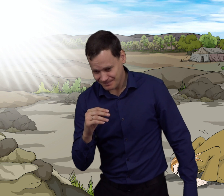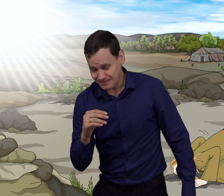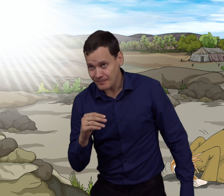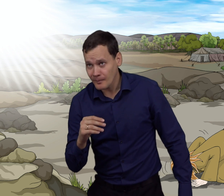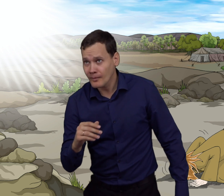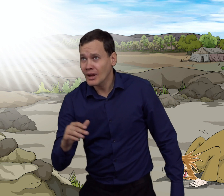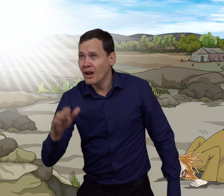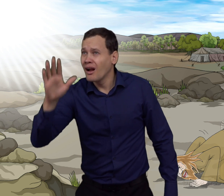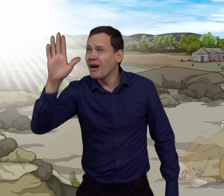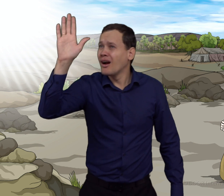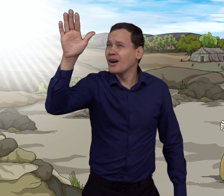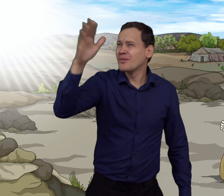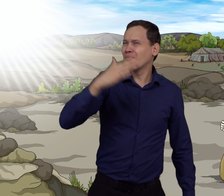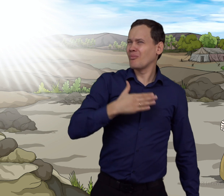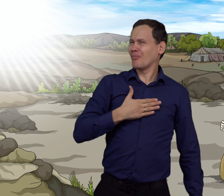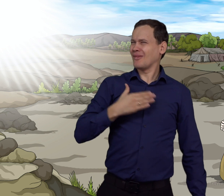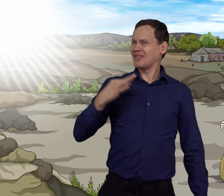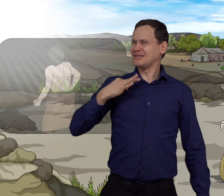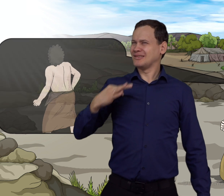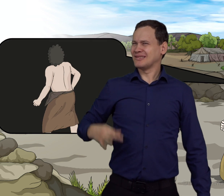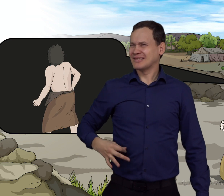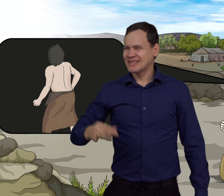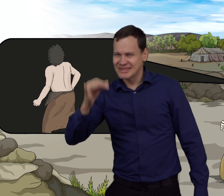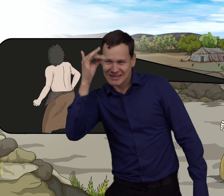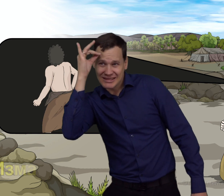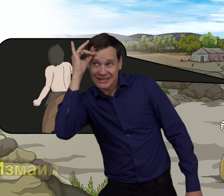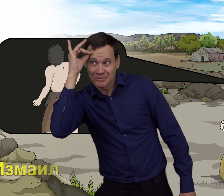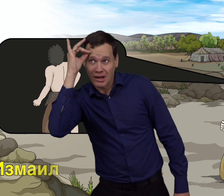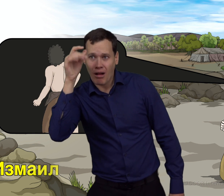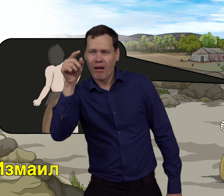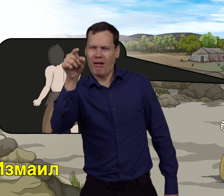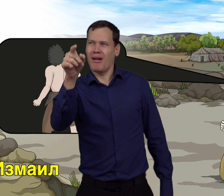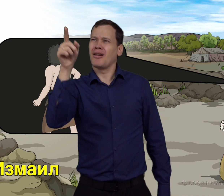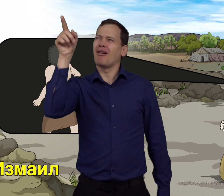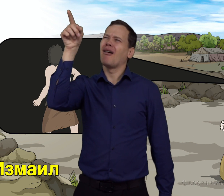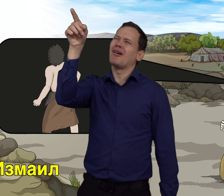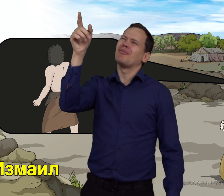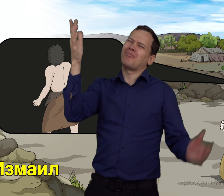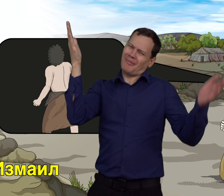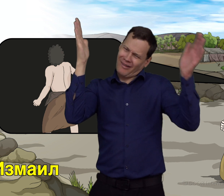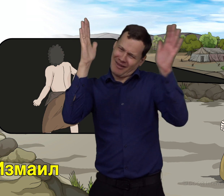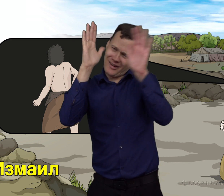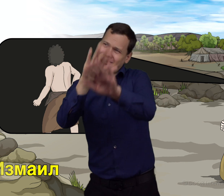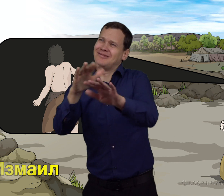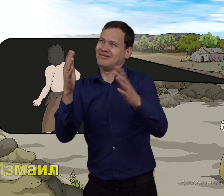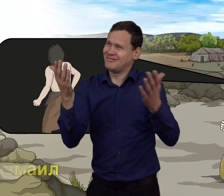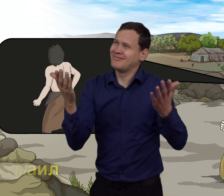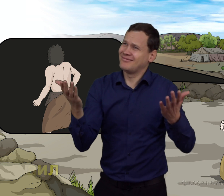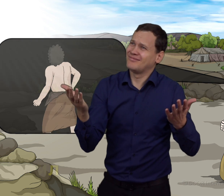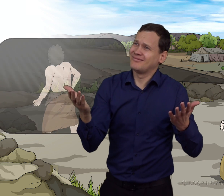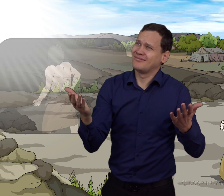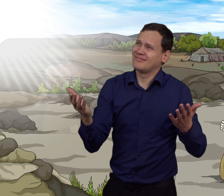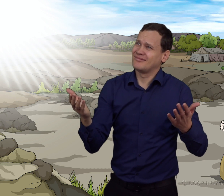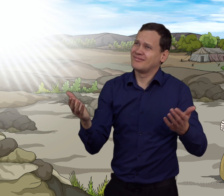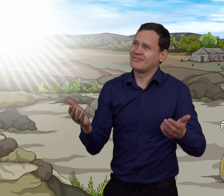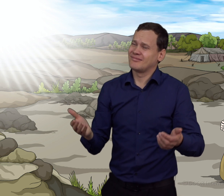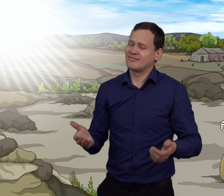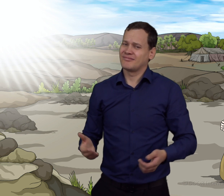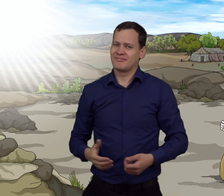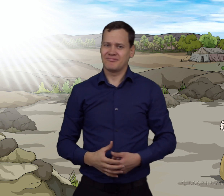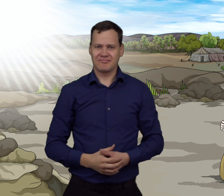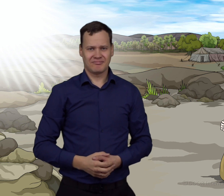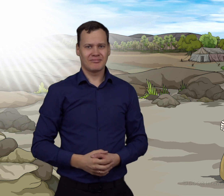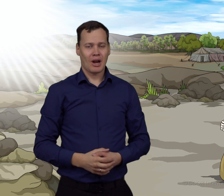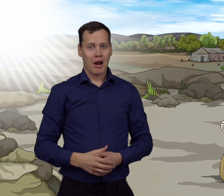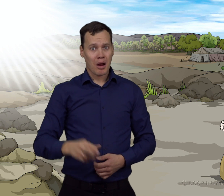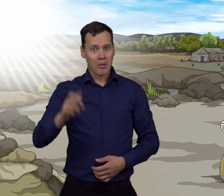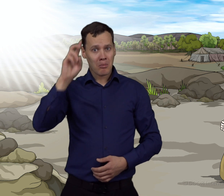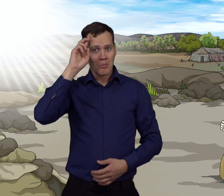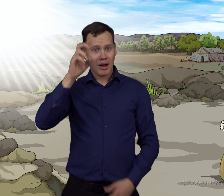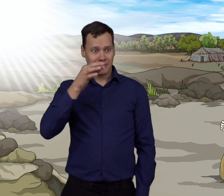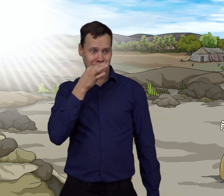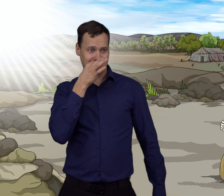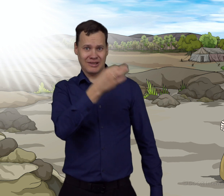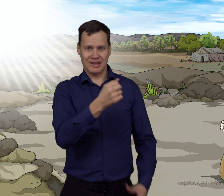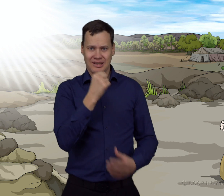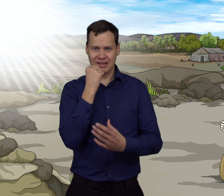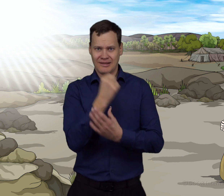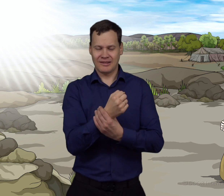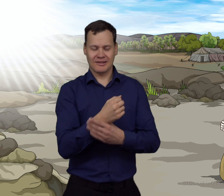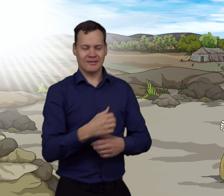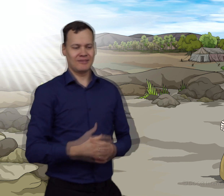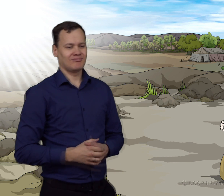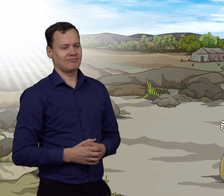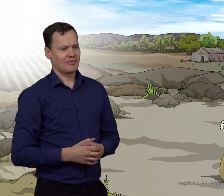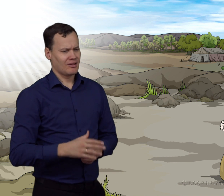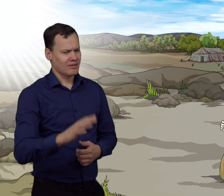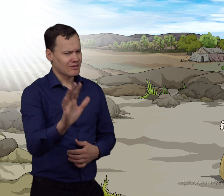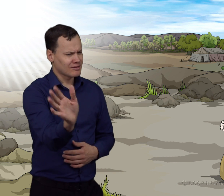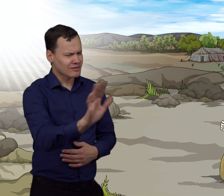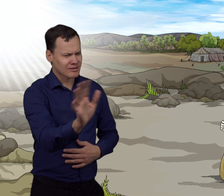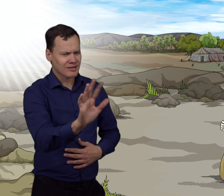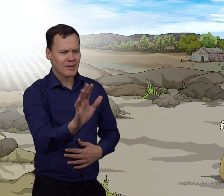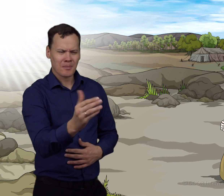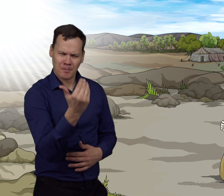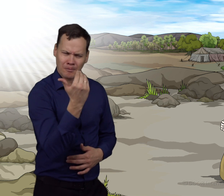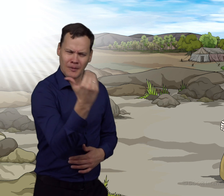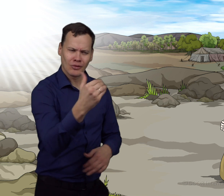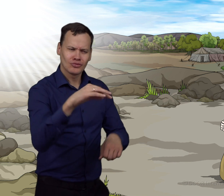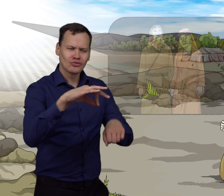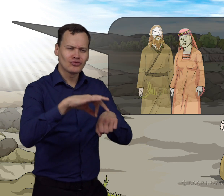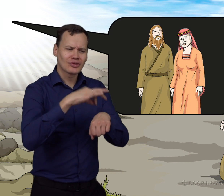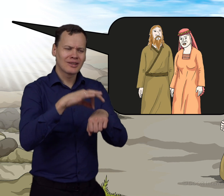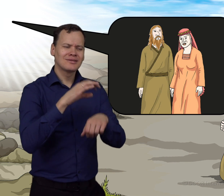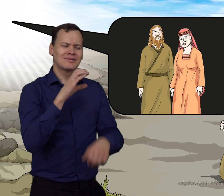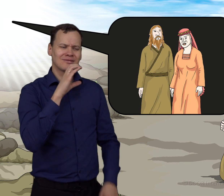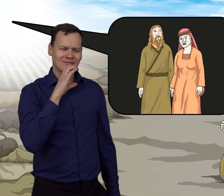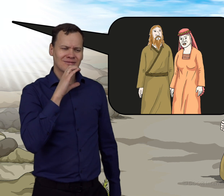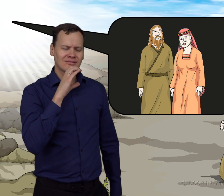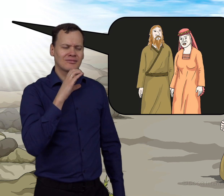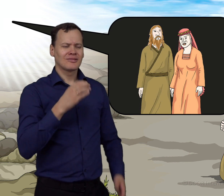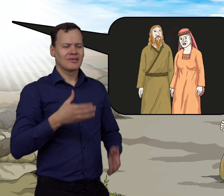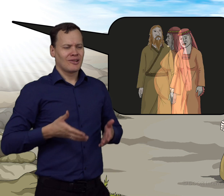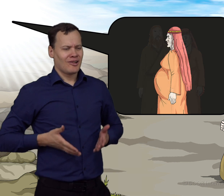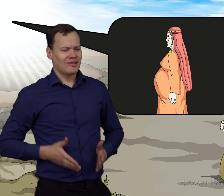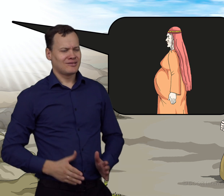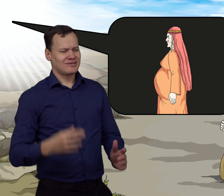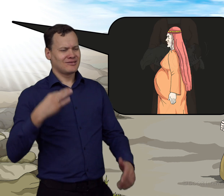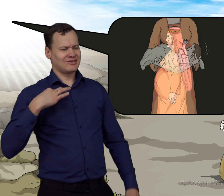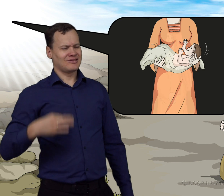And Abraham said to God, “O that Ishmael might live under Your blessing!”